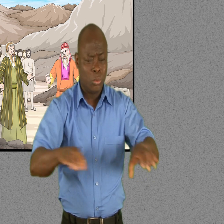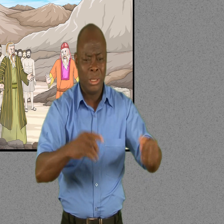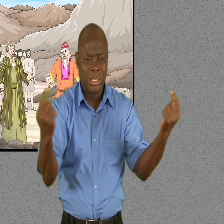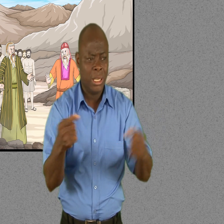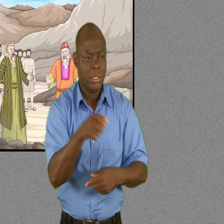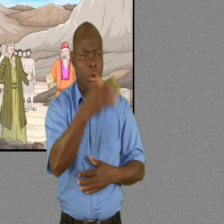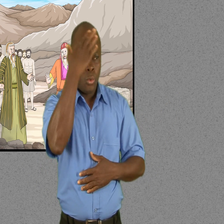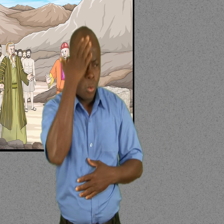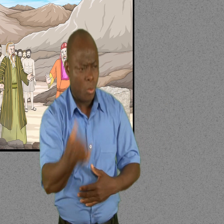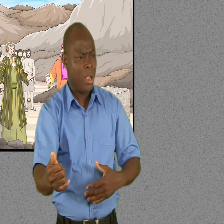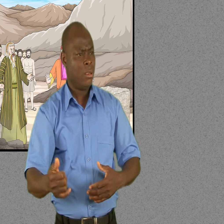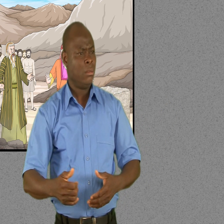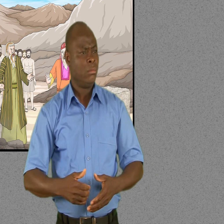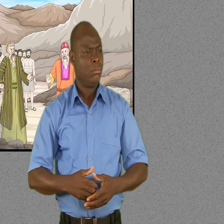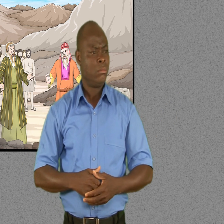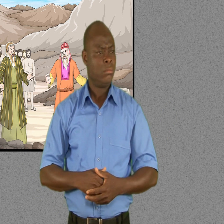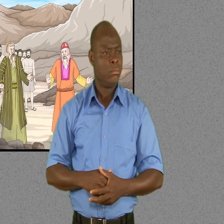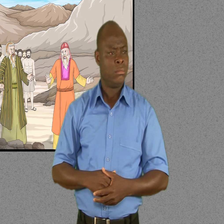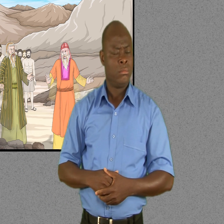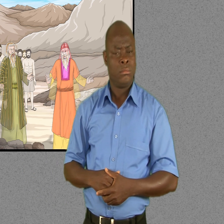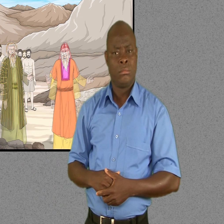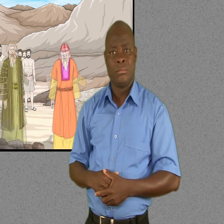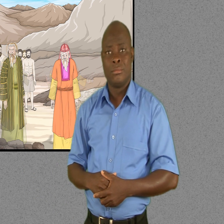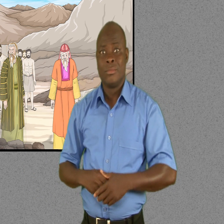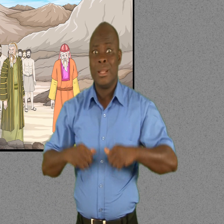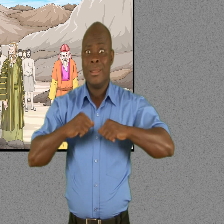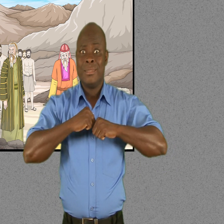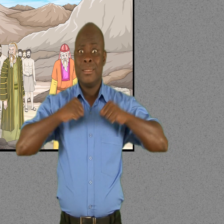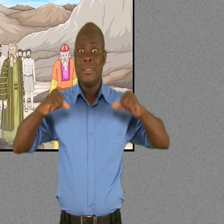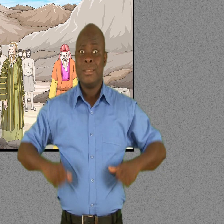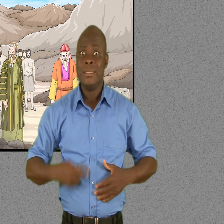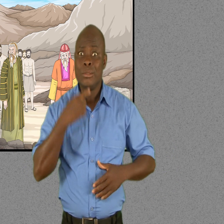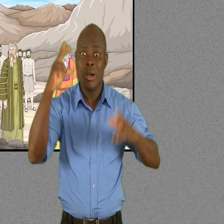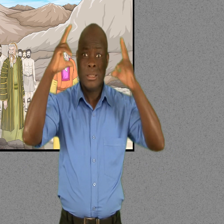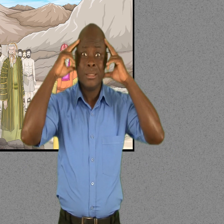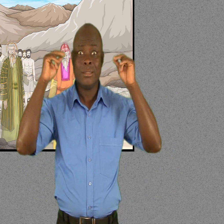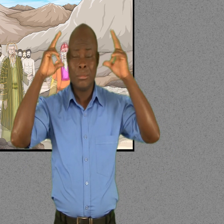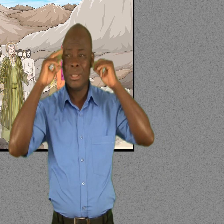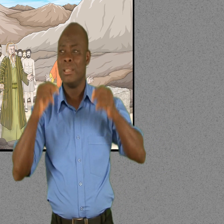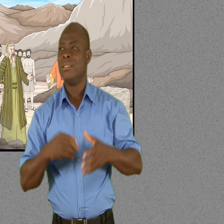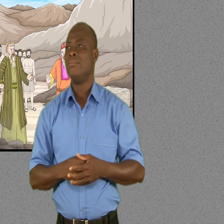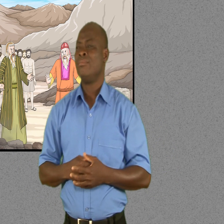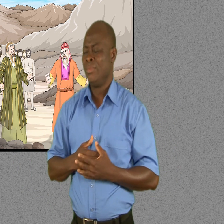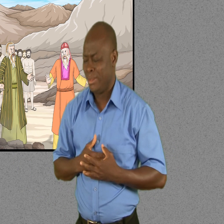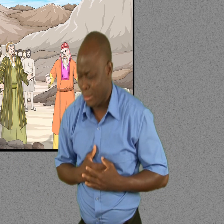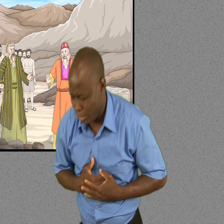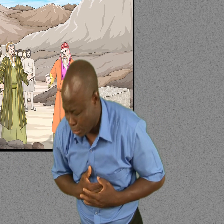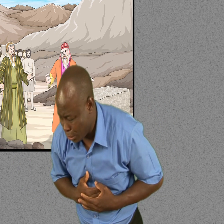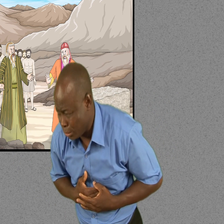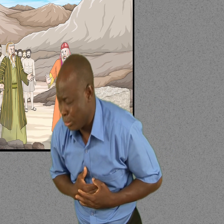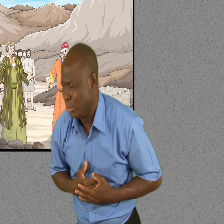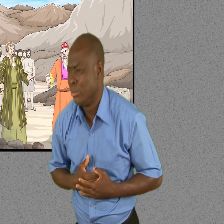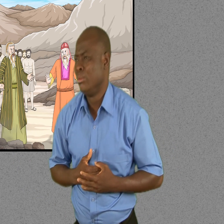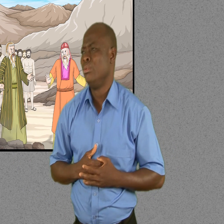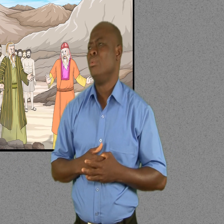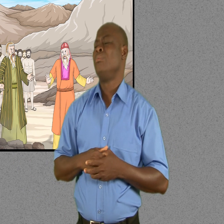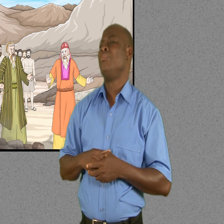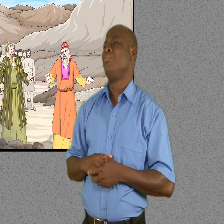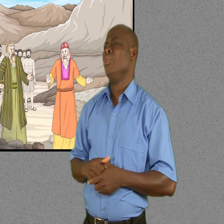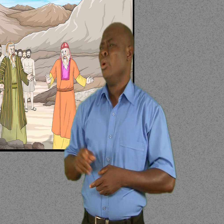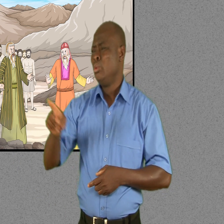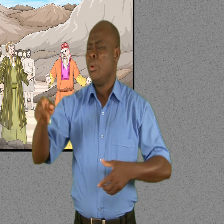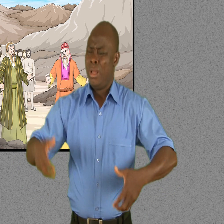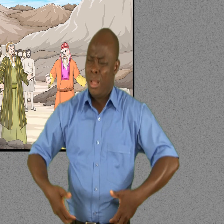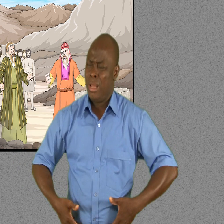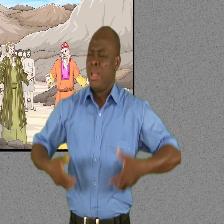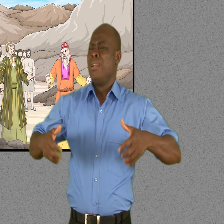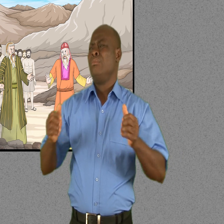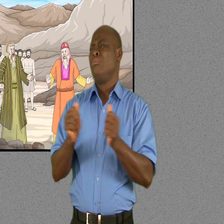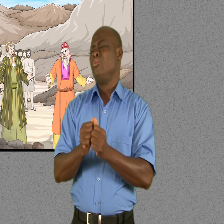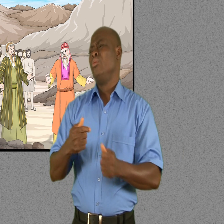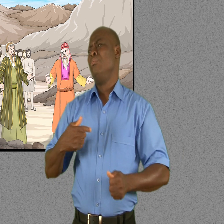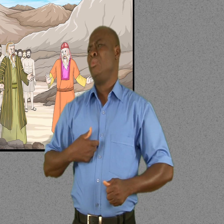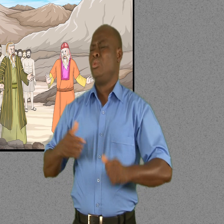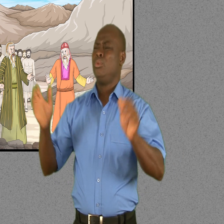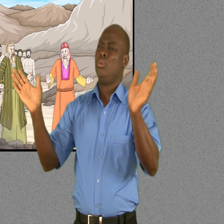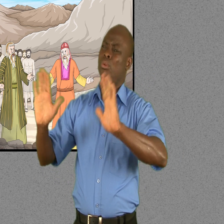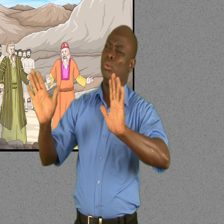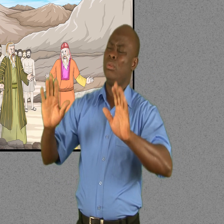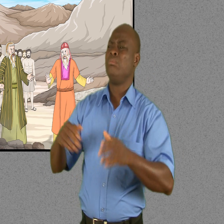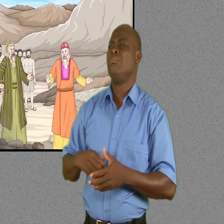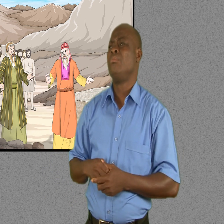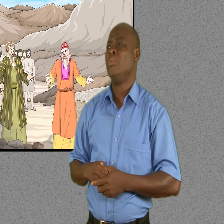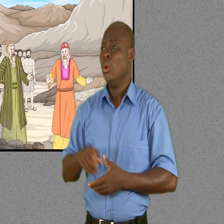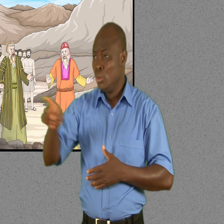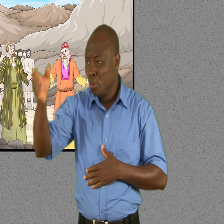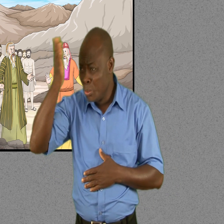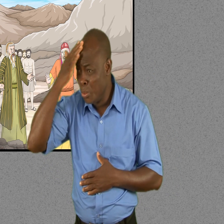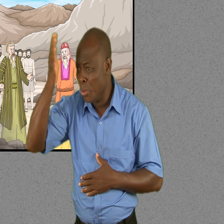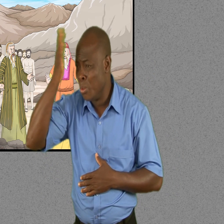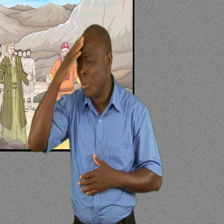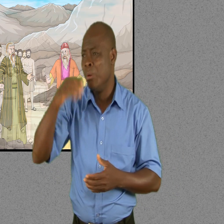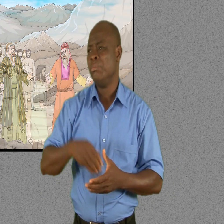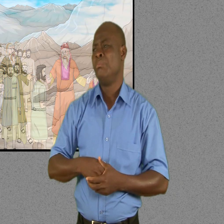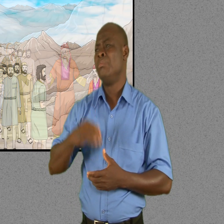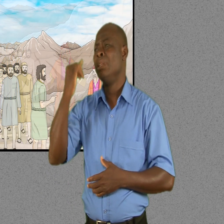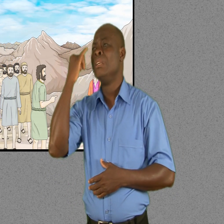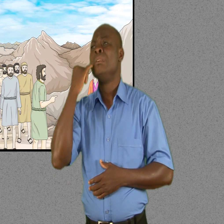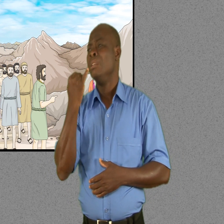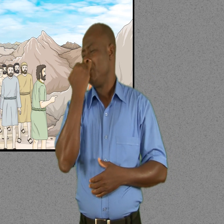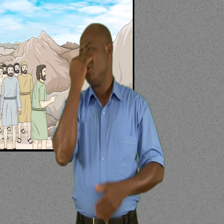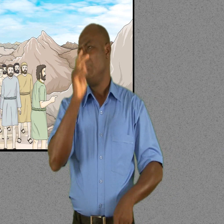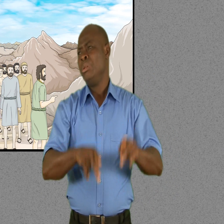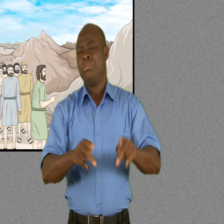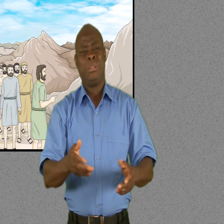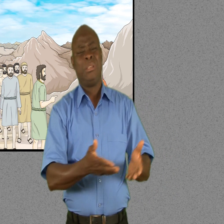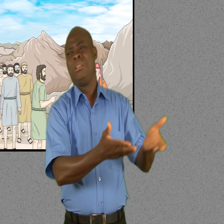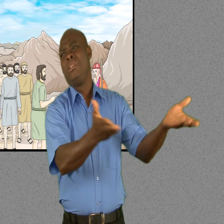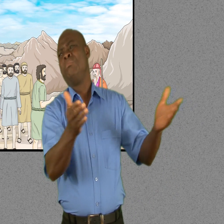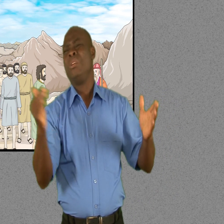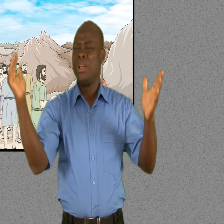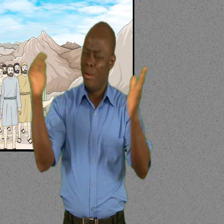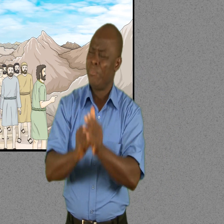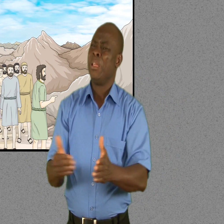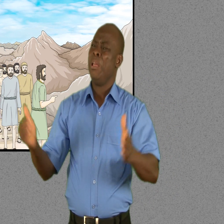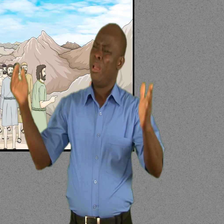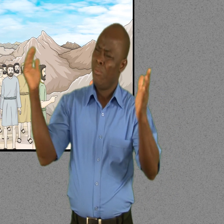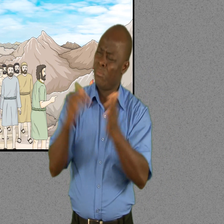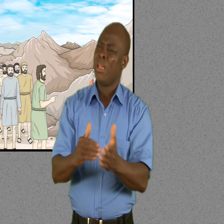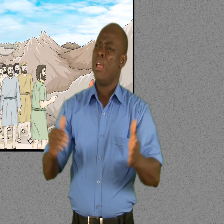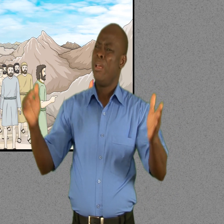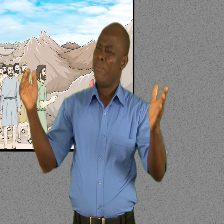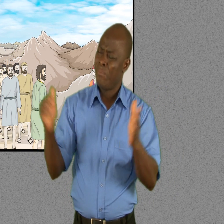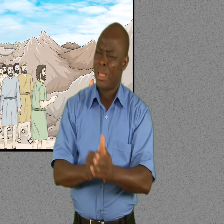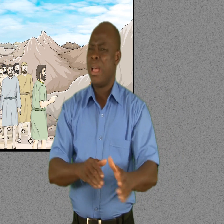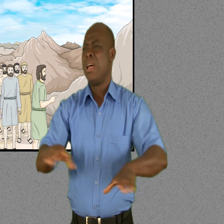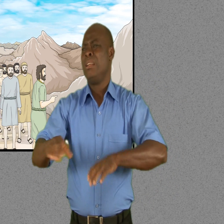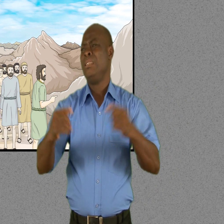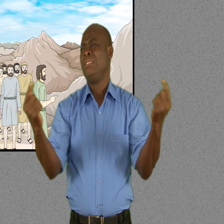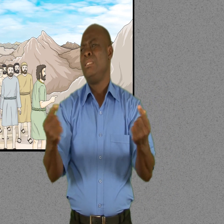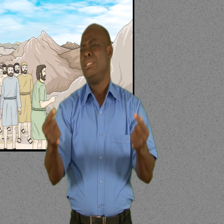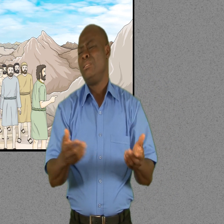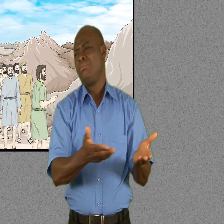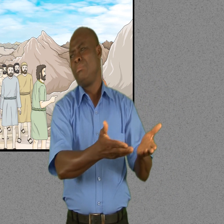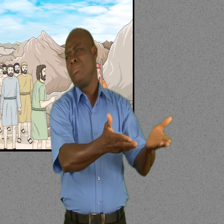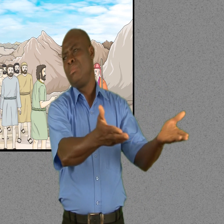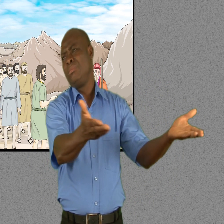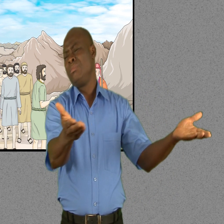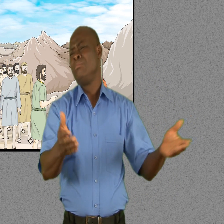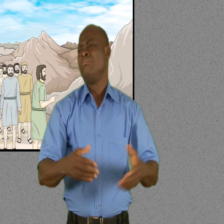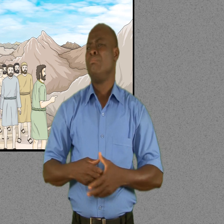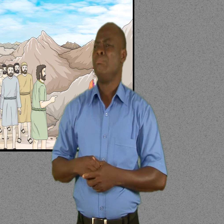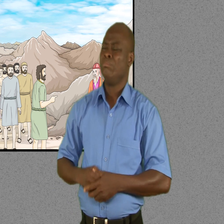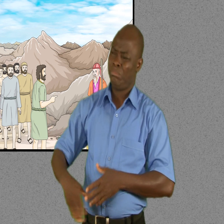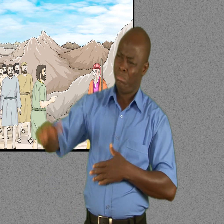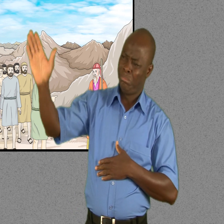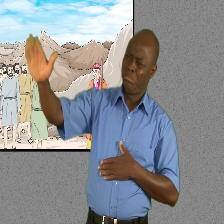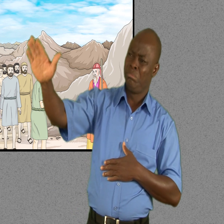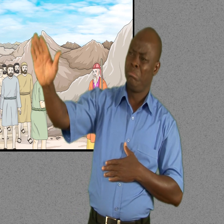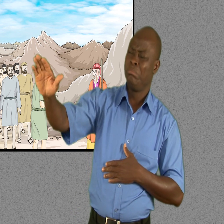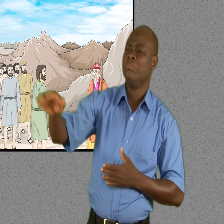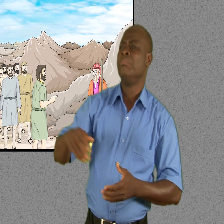“Do not be enraged, my lord,” Aaron replied. “You yourself know that the people are intent on evil.